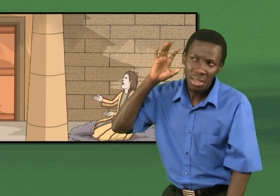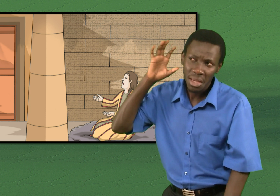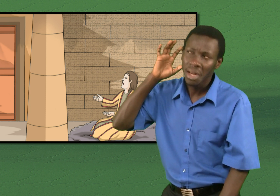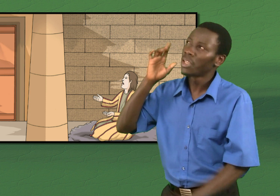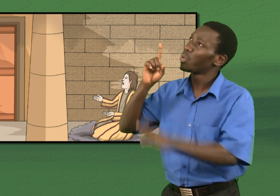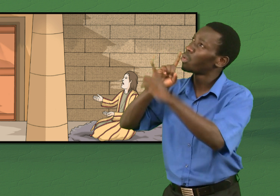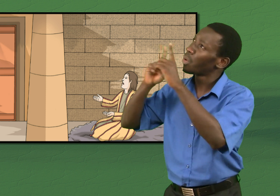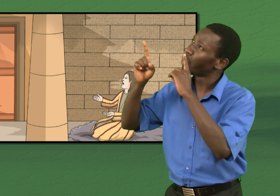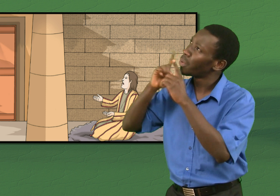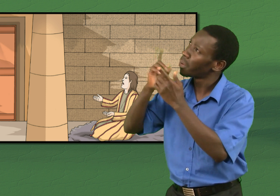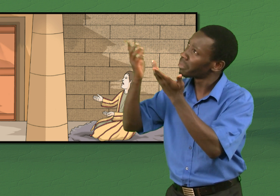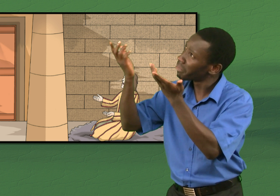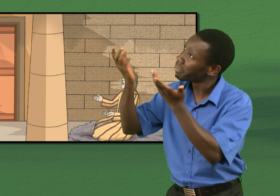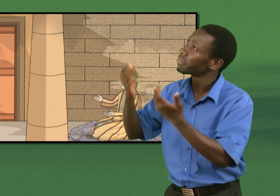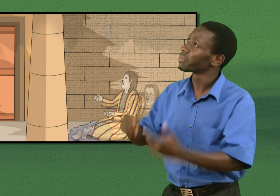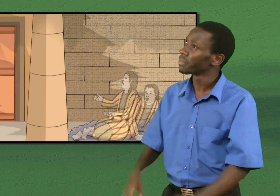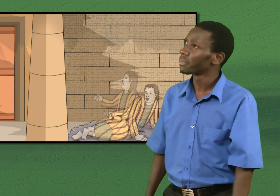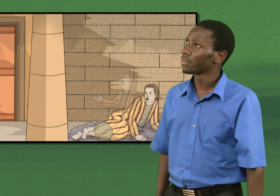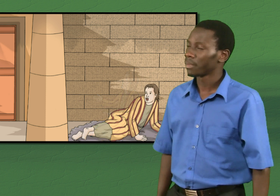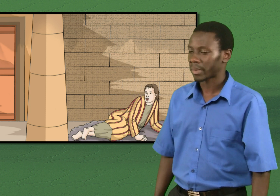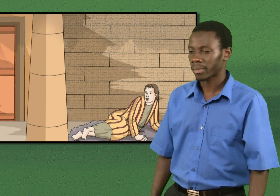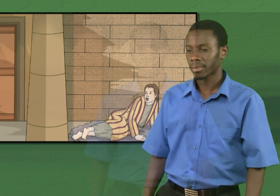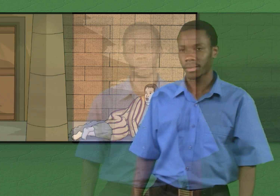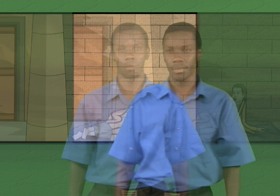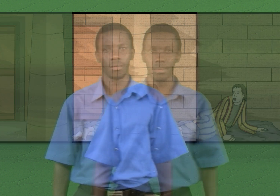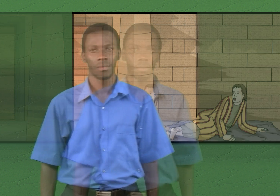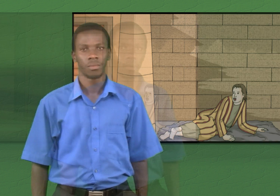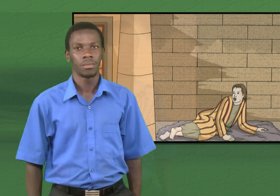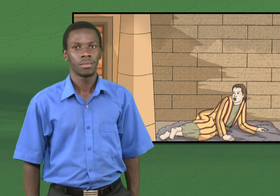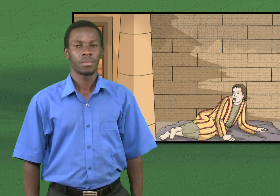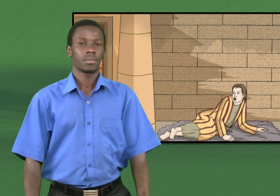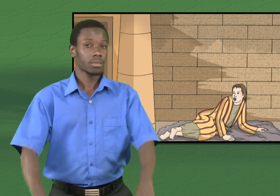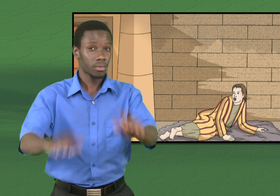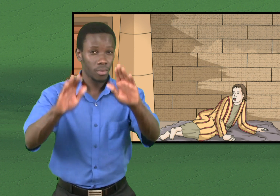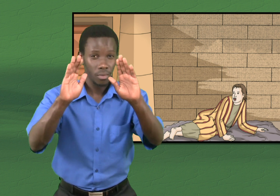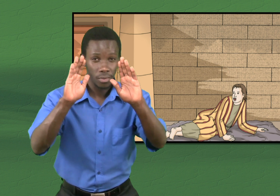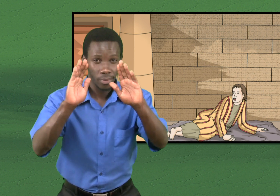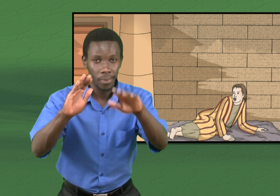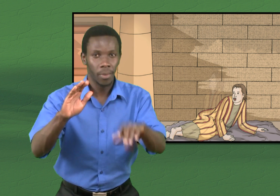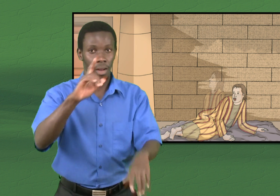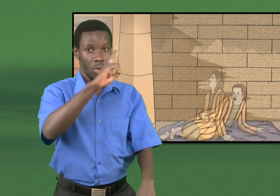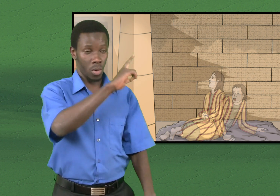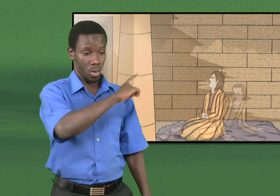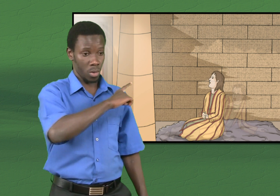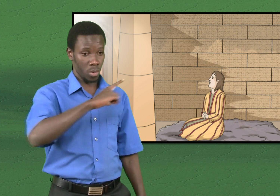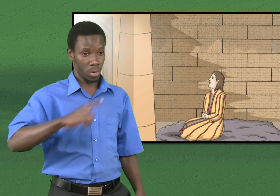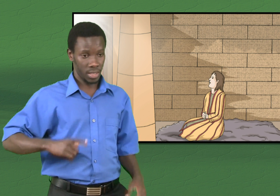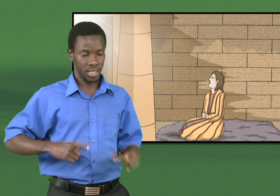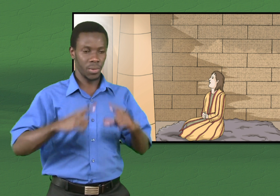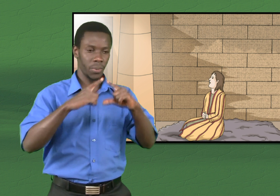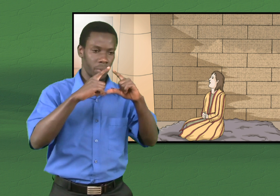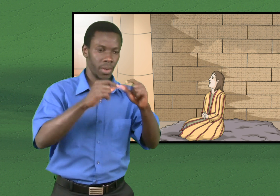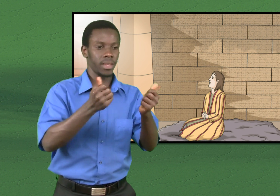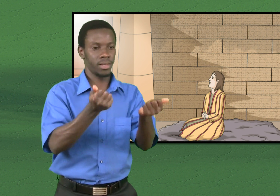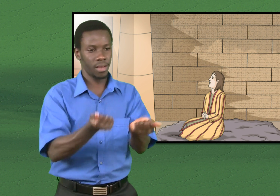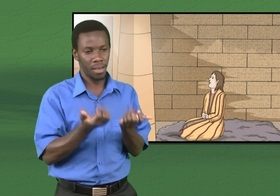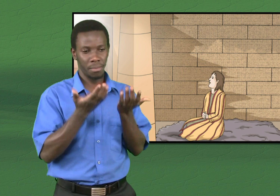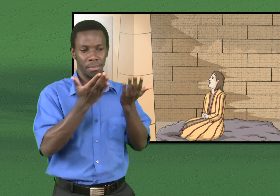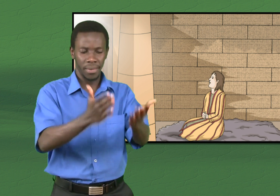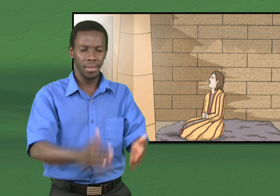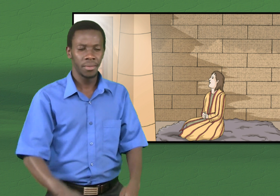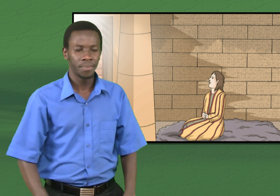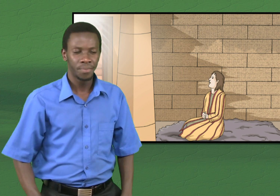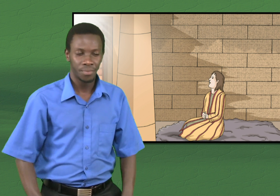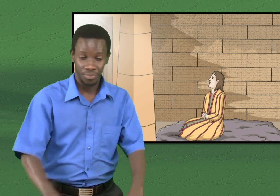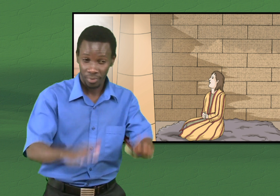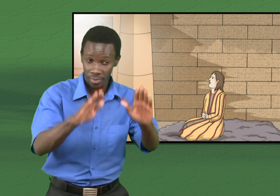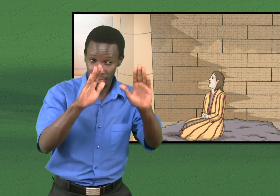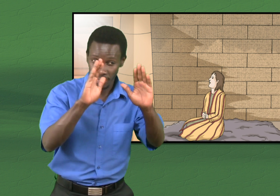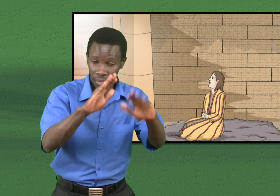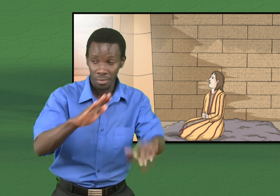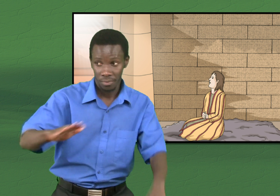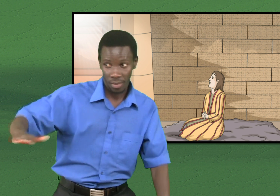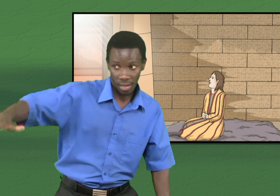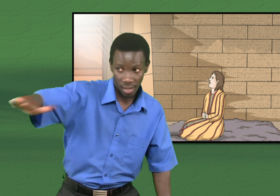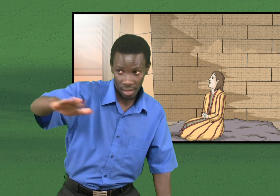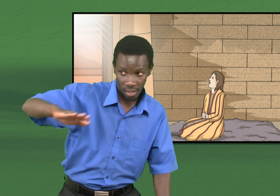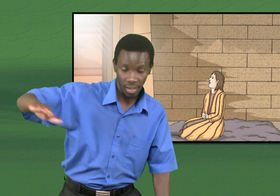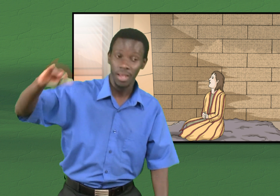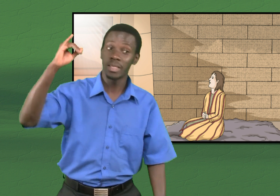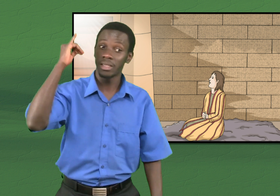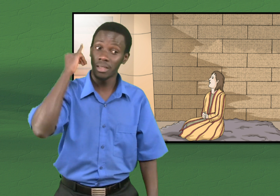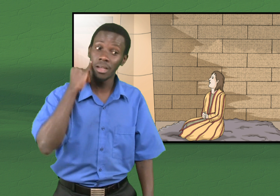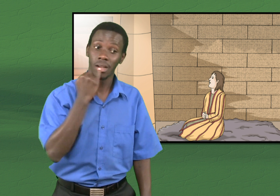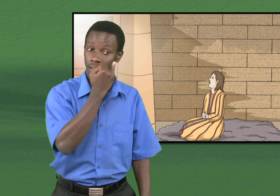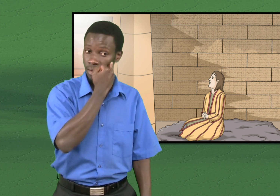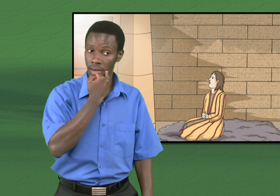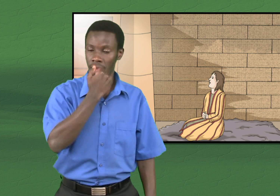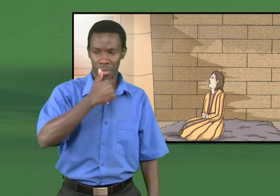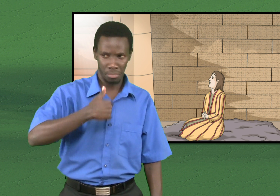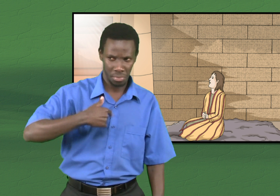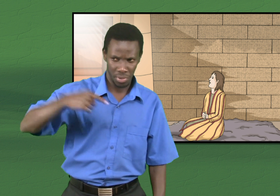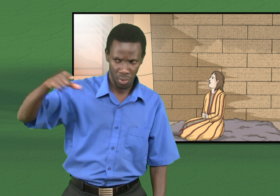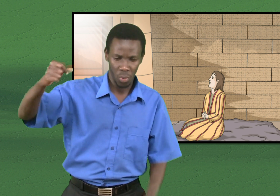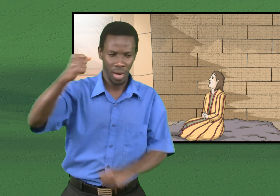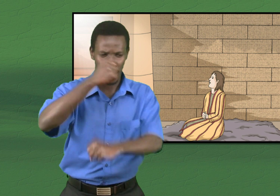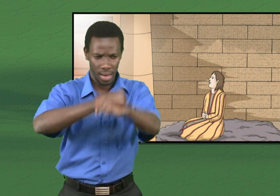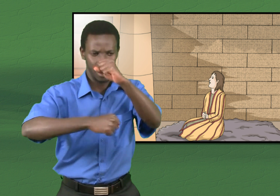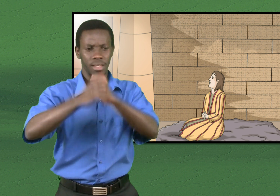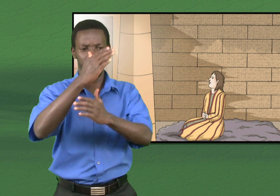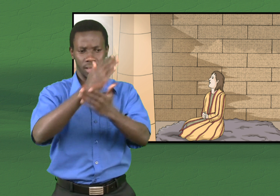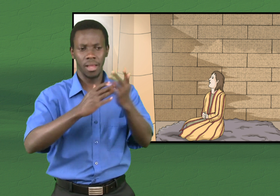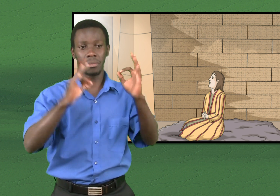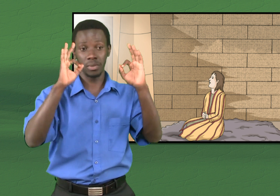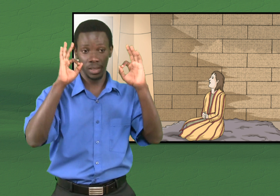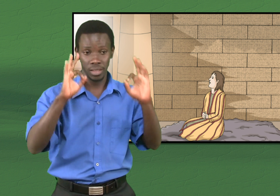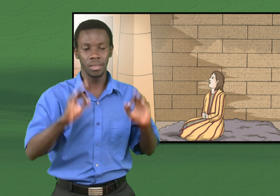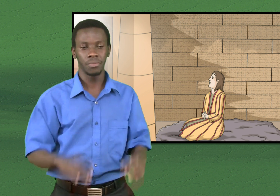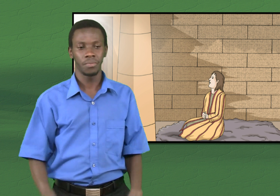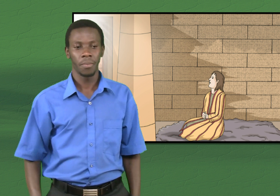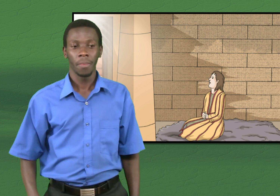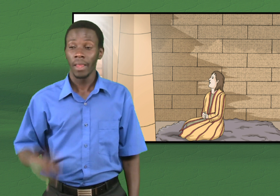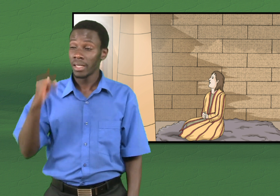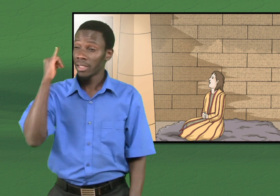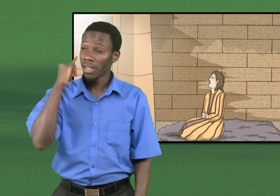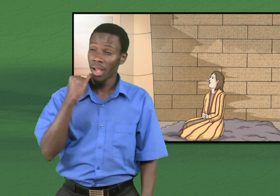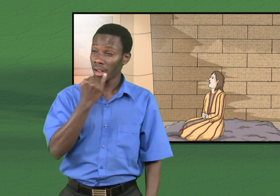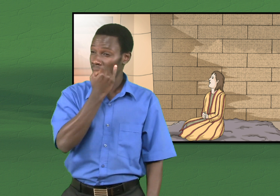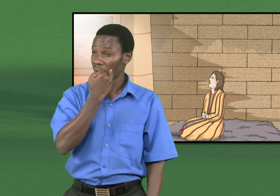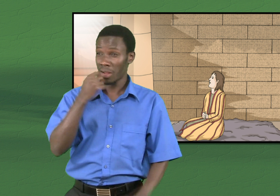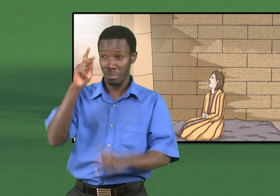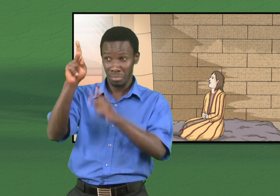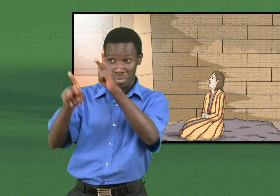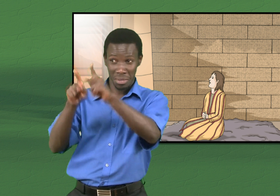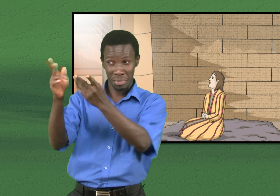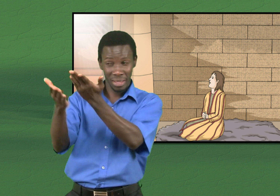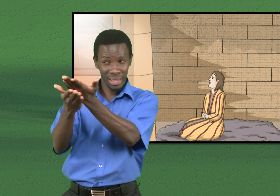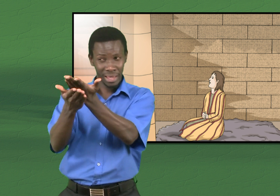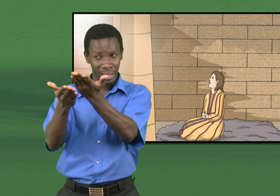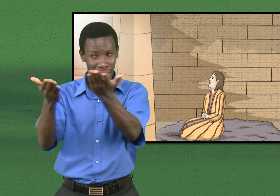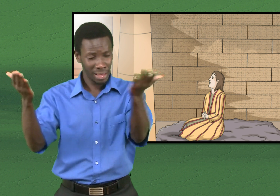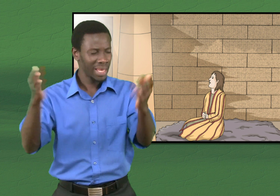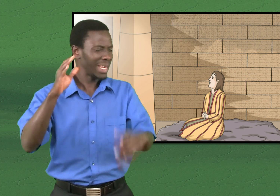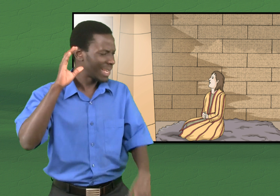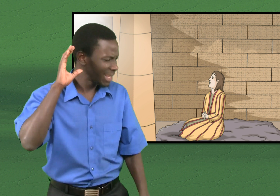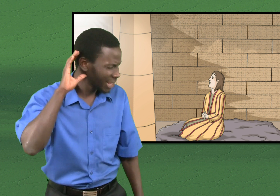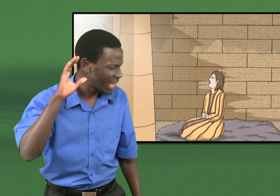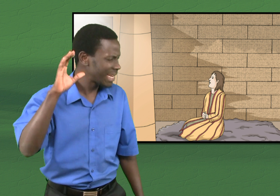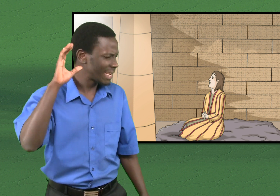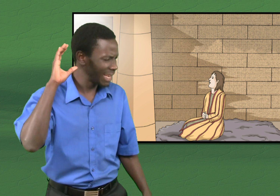And Samuel answered, “Speak, for Your servant is listening.”